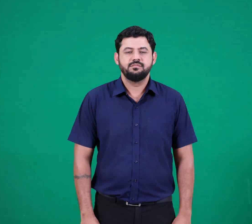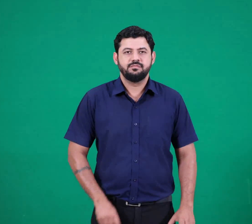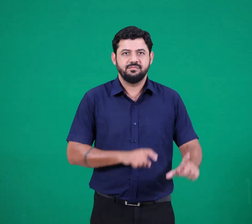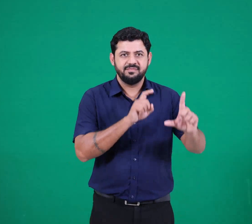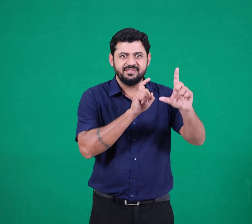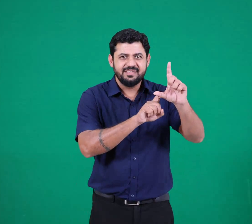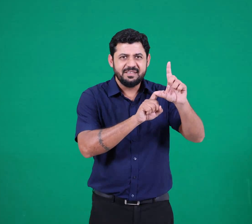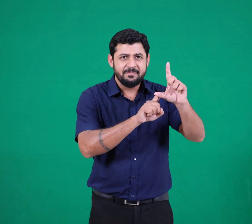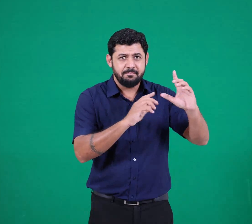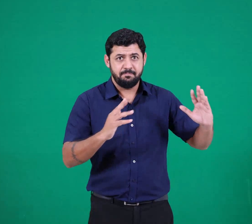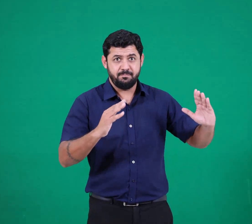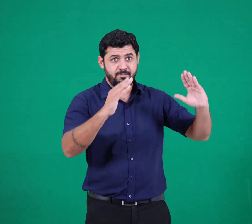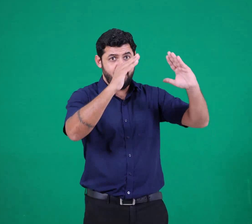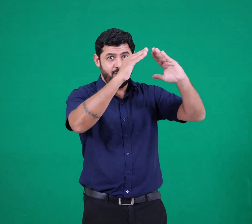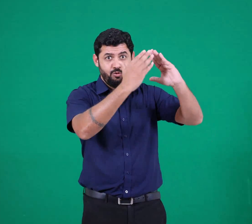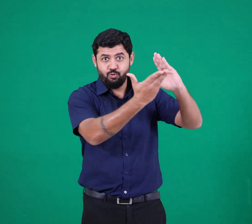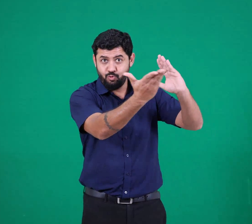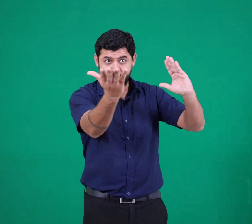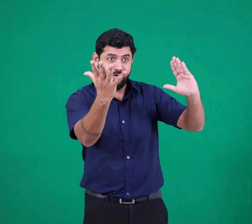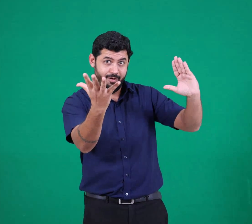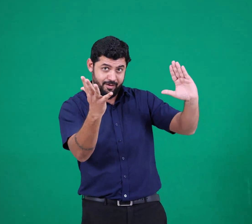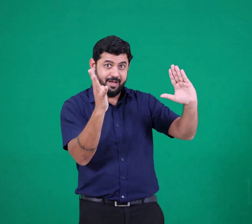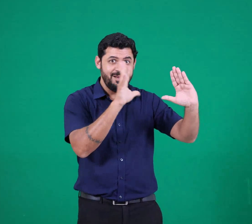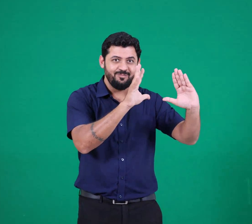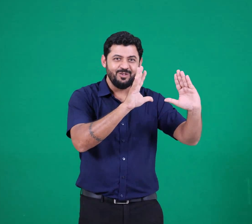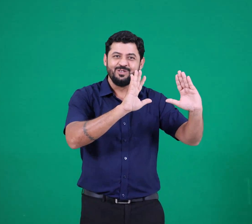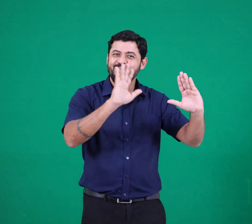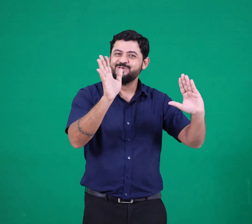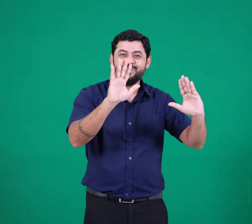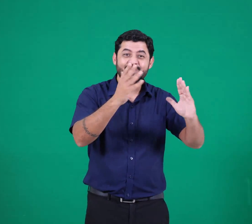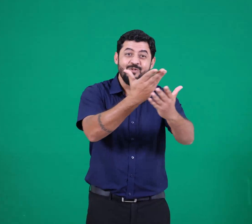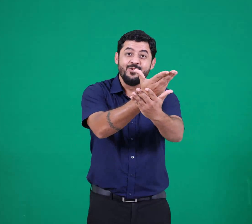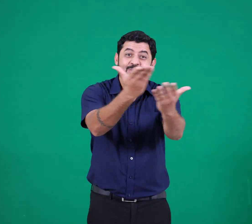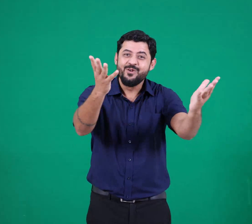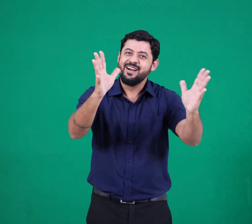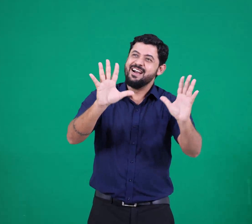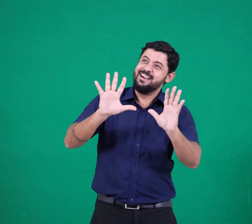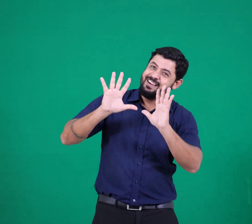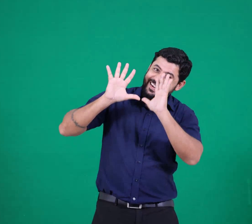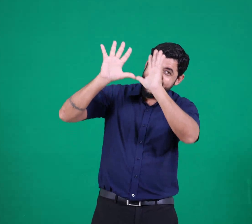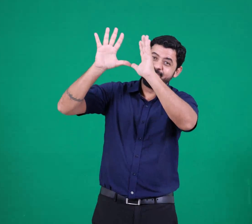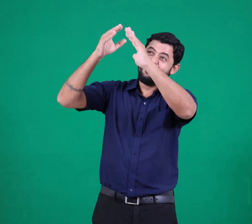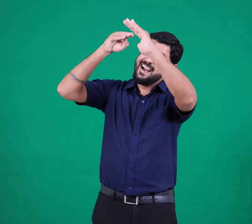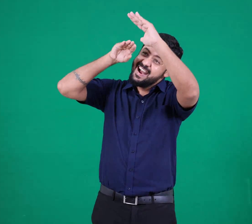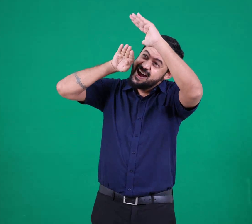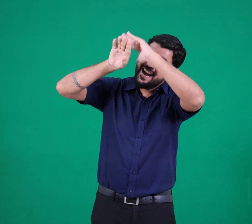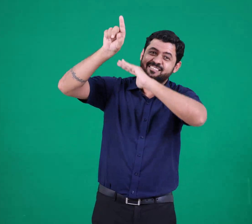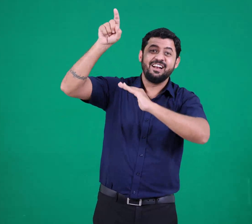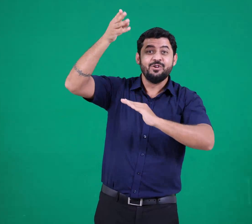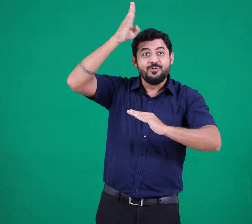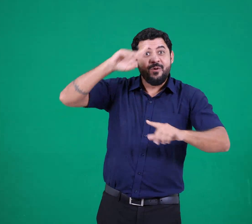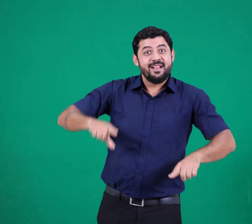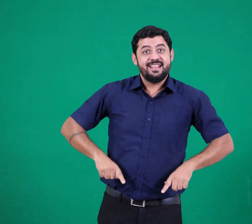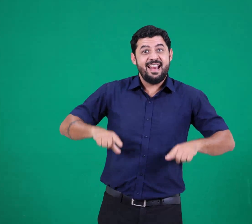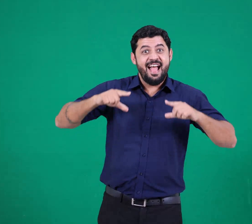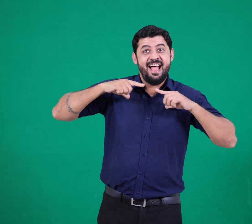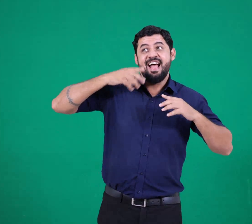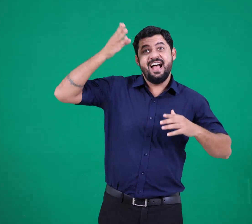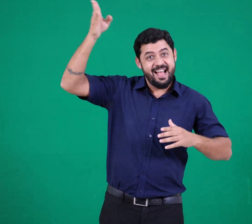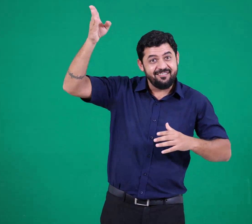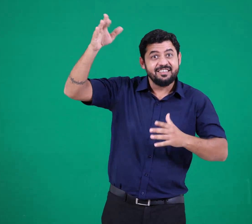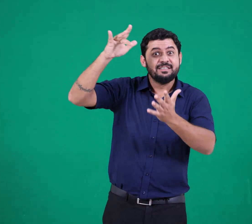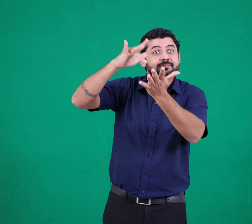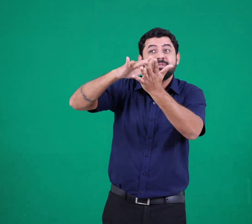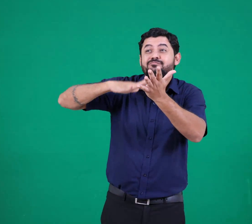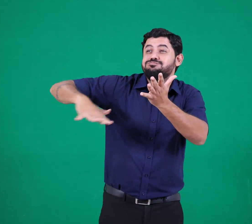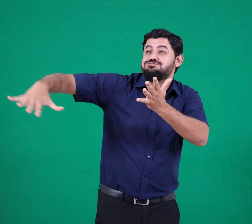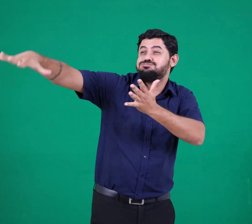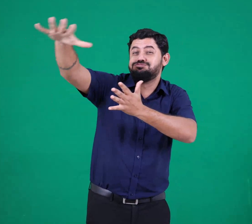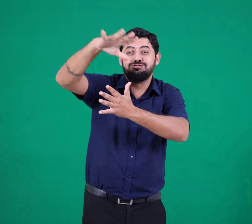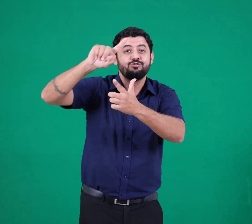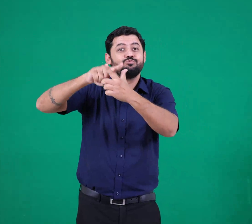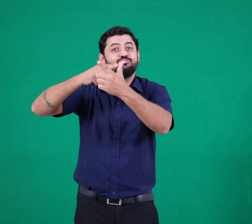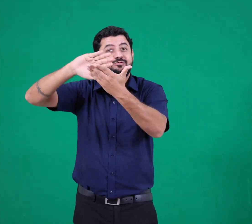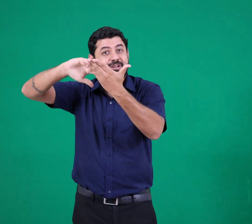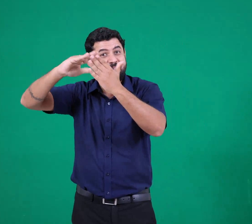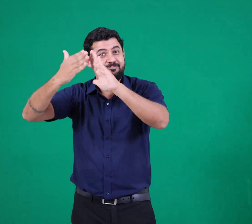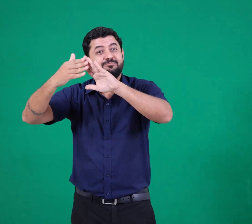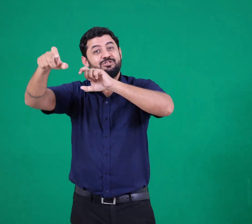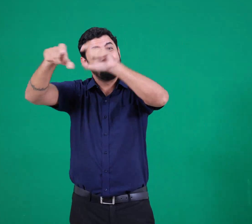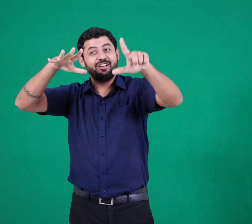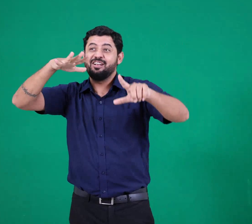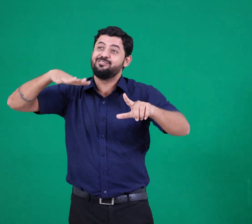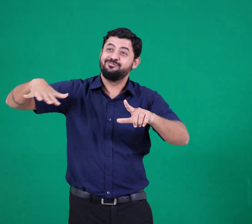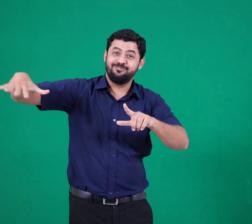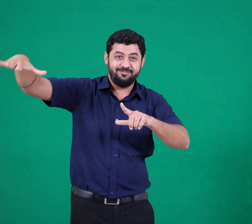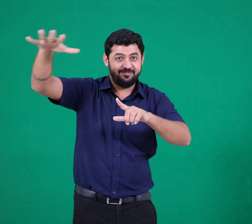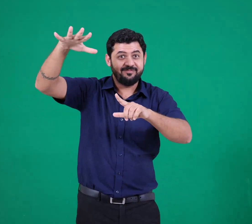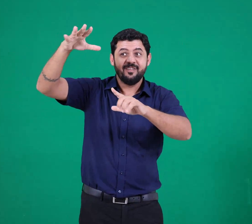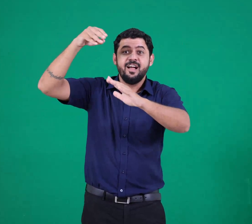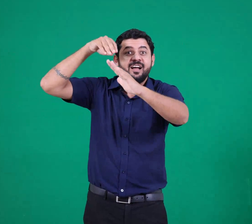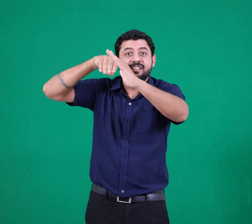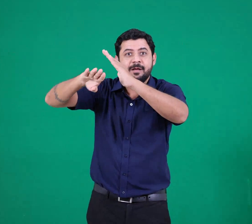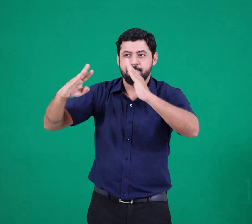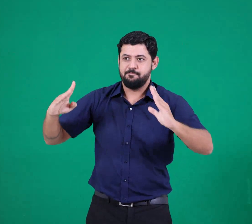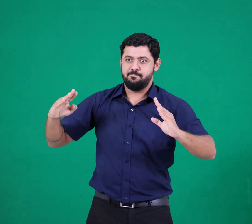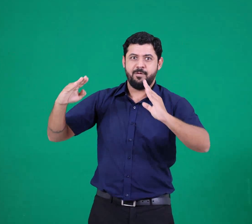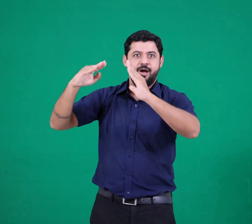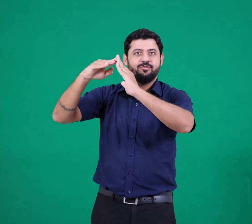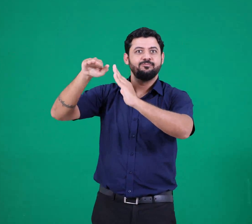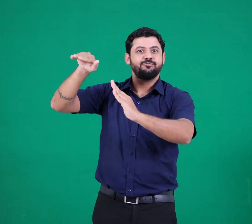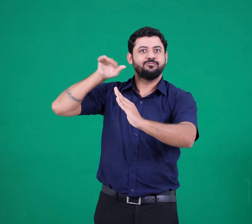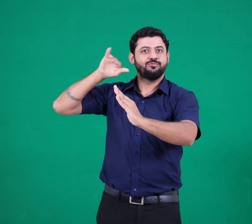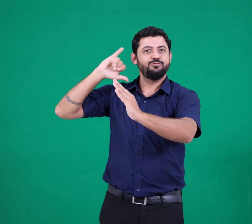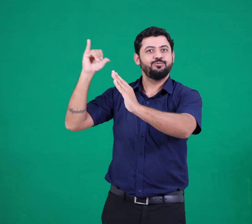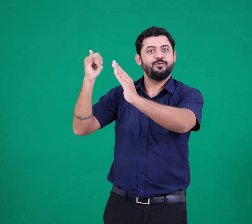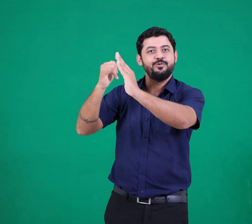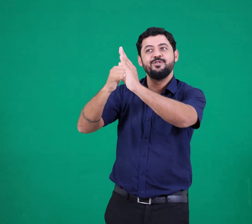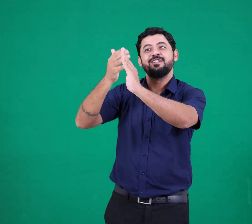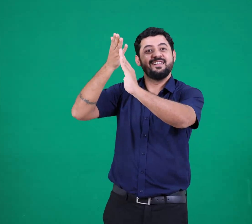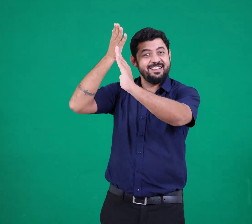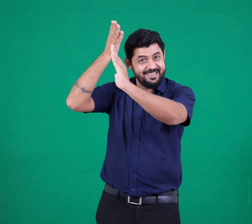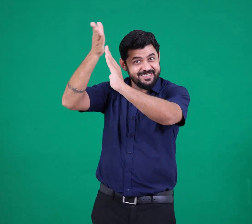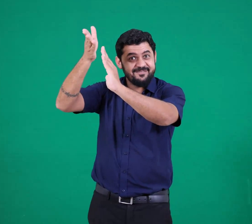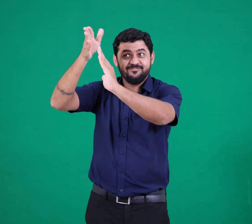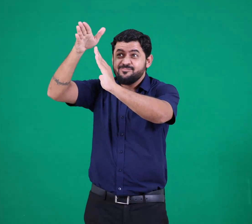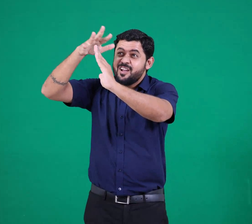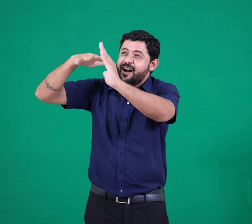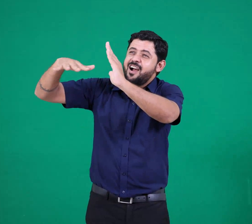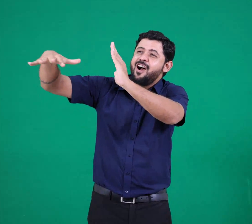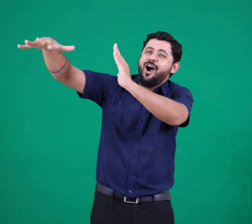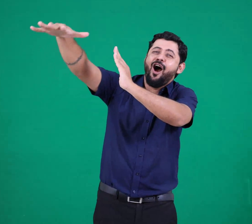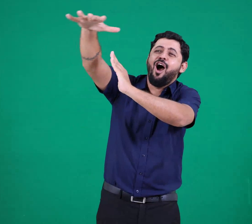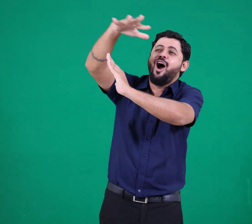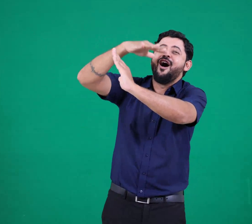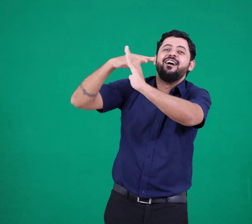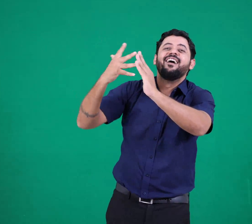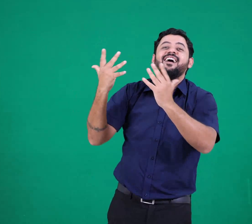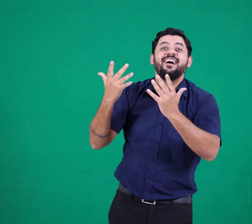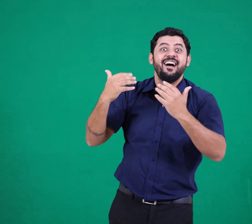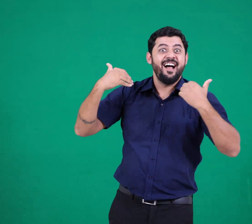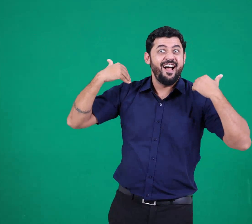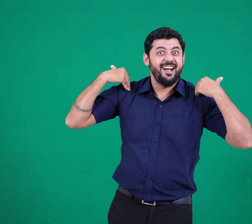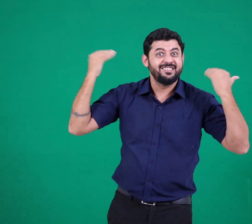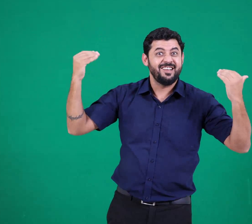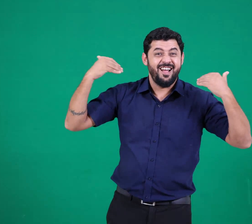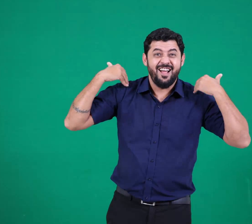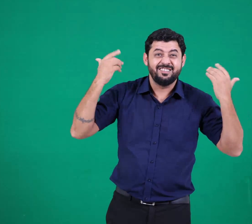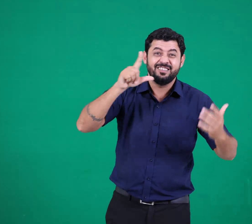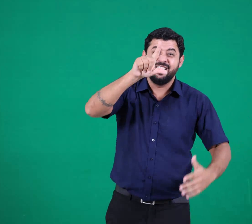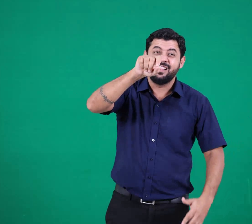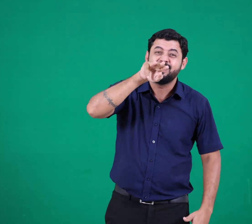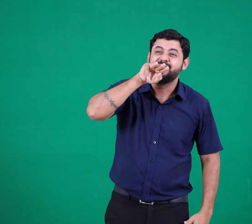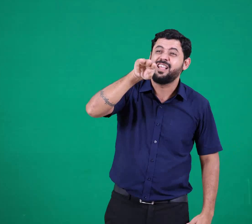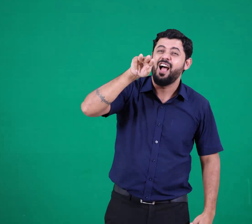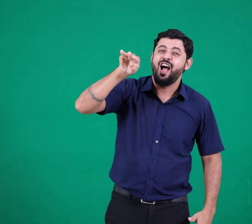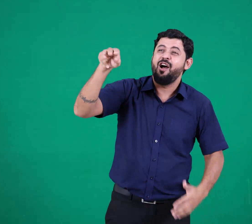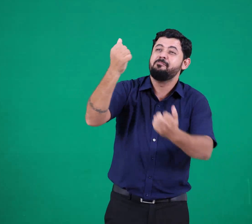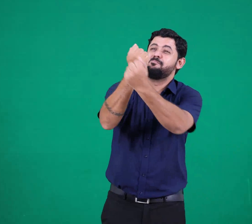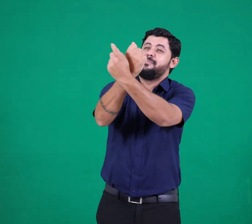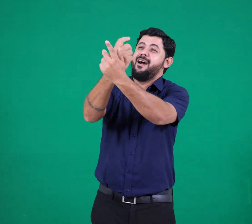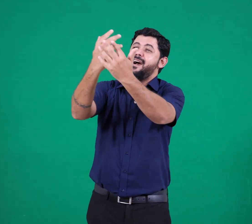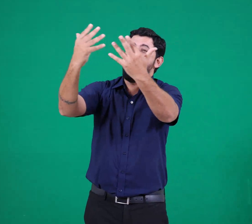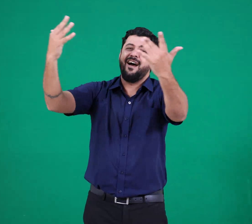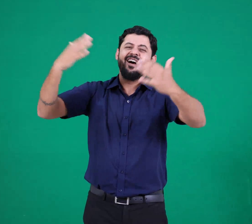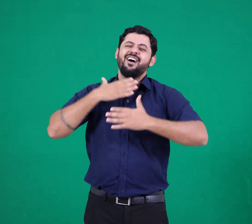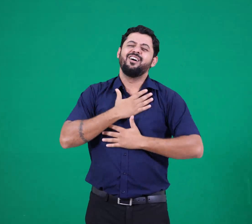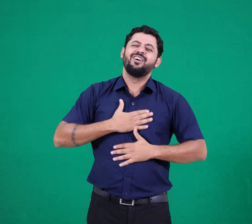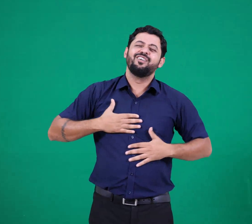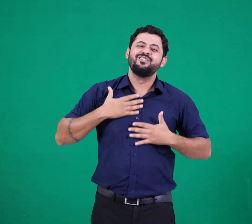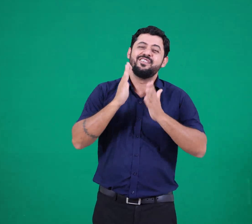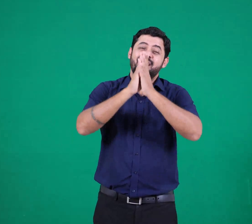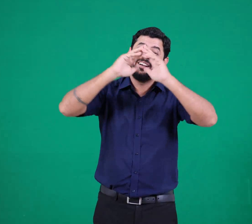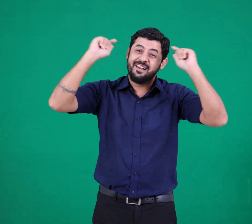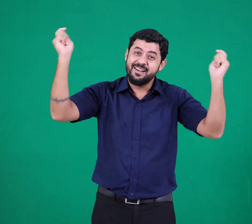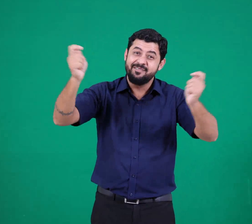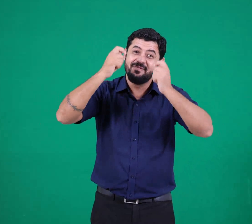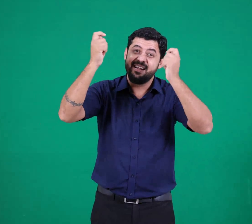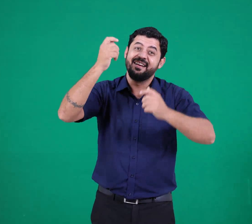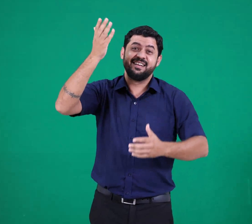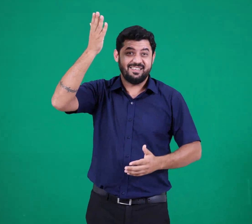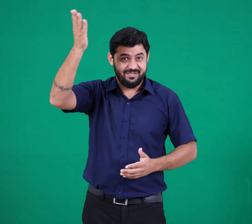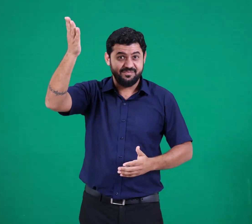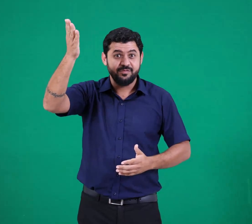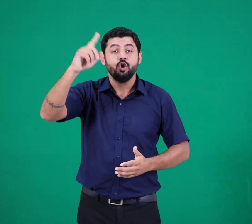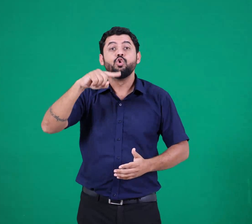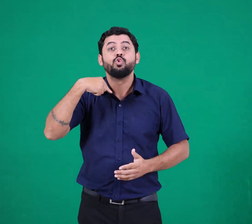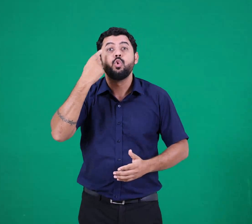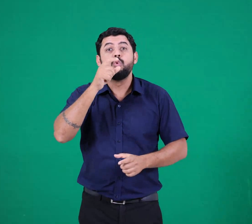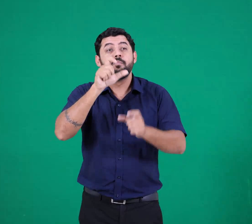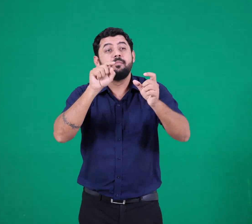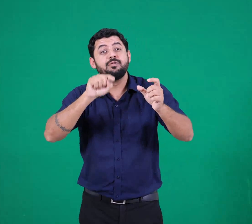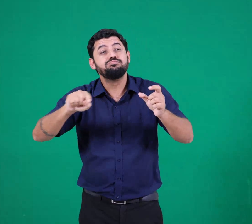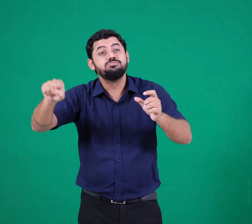Instead, you have come to Mount Zion, to the city of the living God, the heavenly Jerusalem.